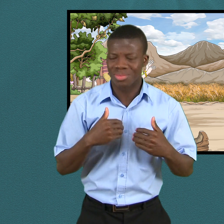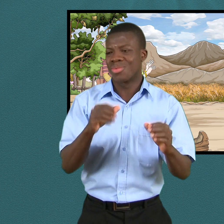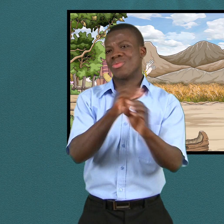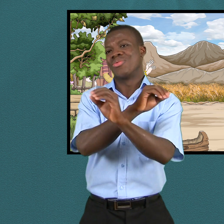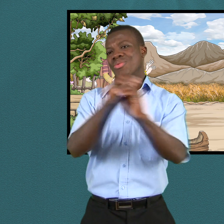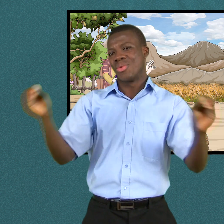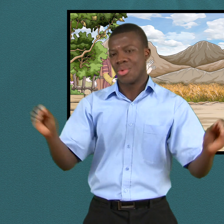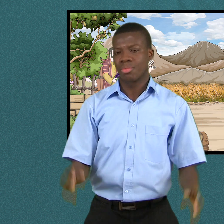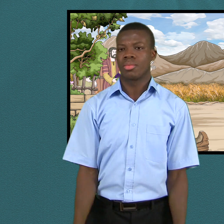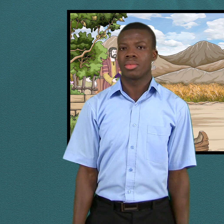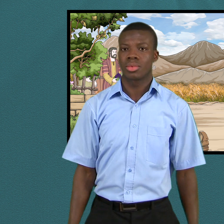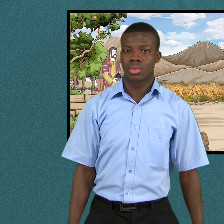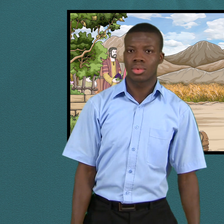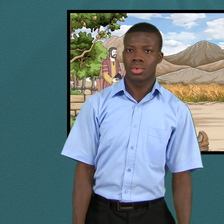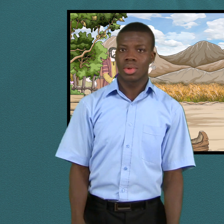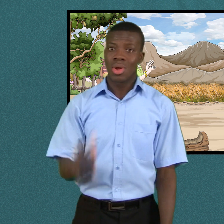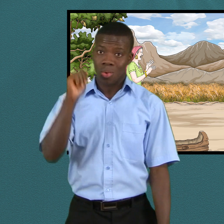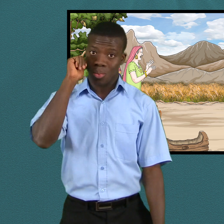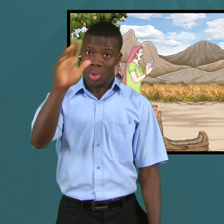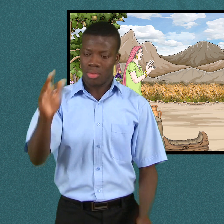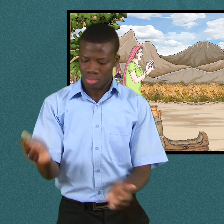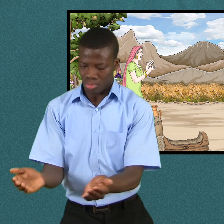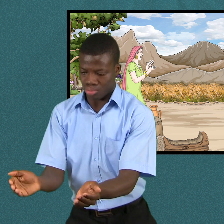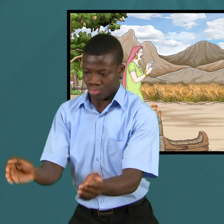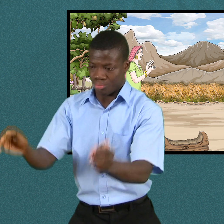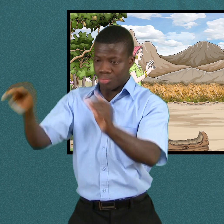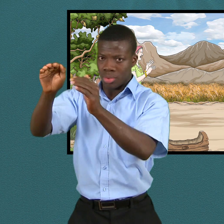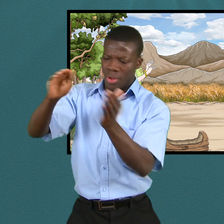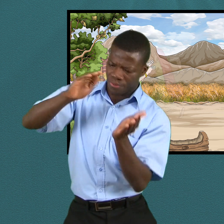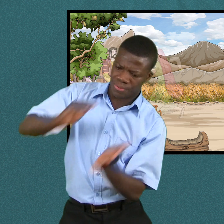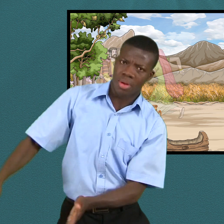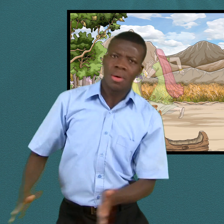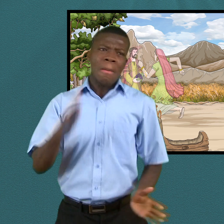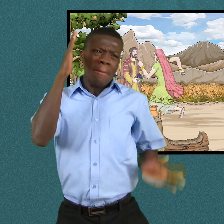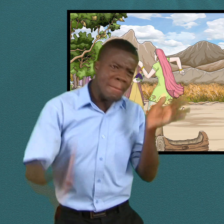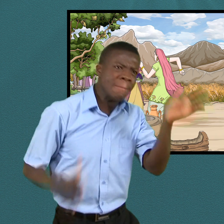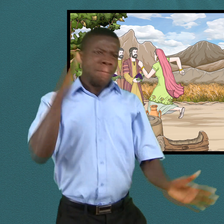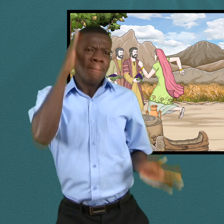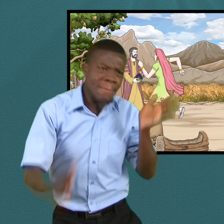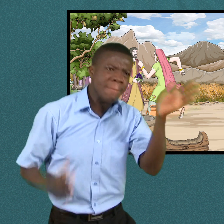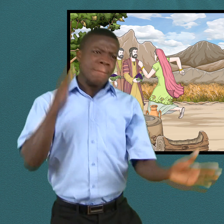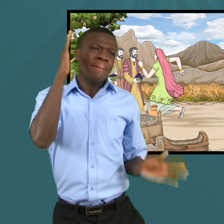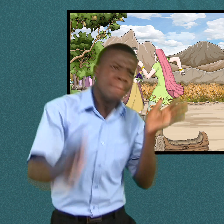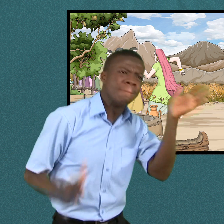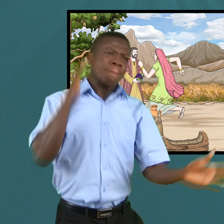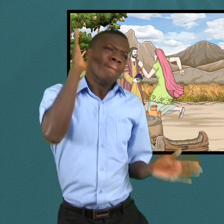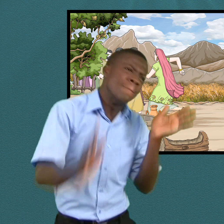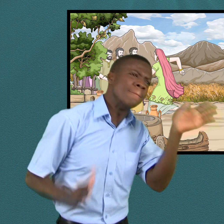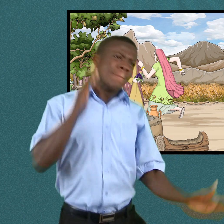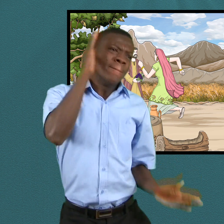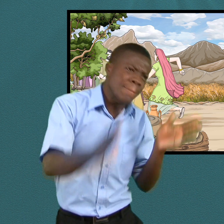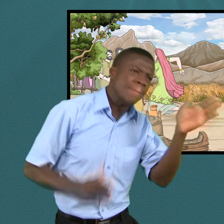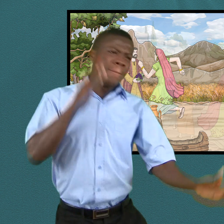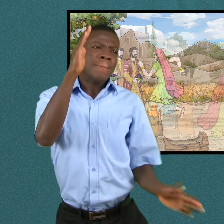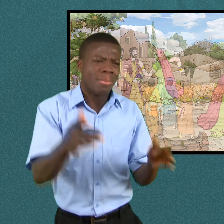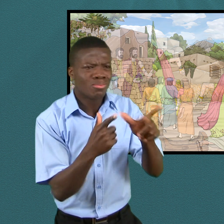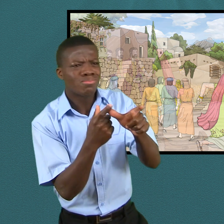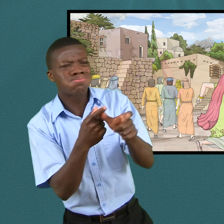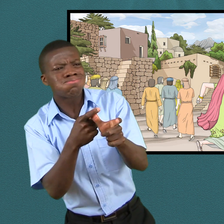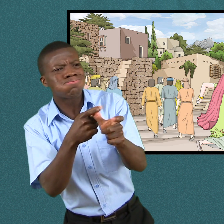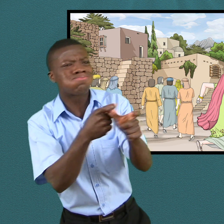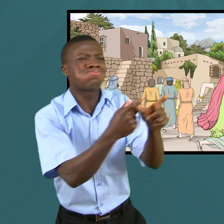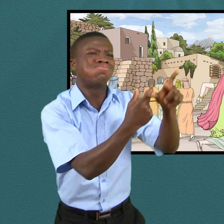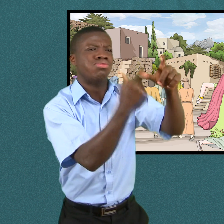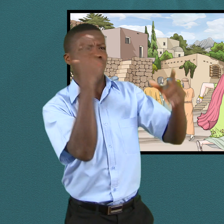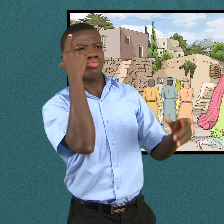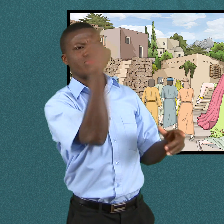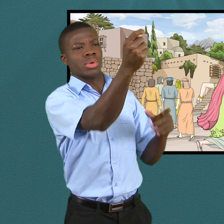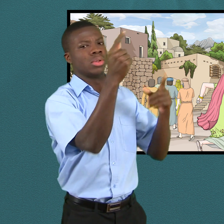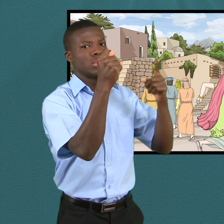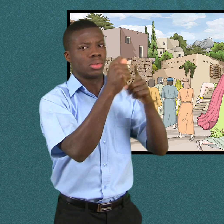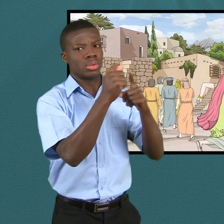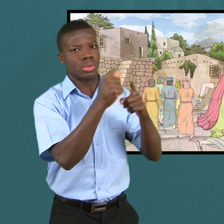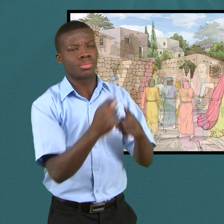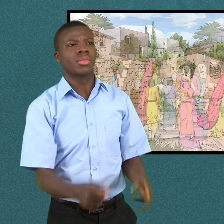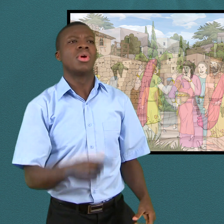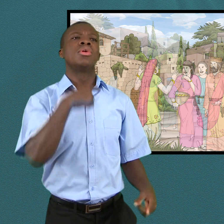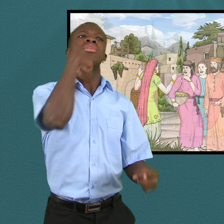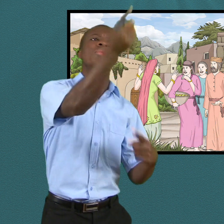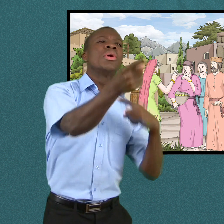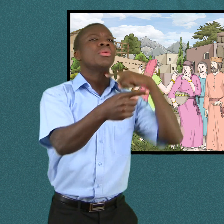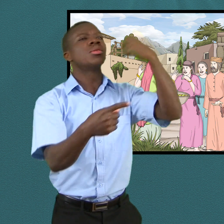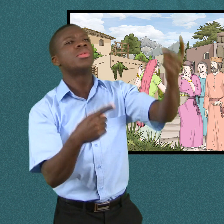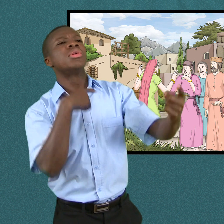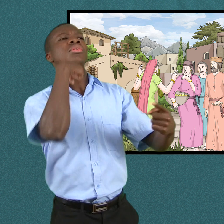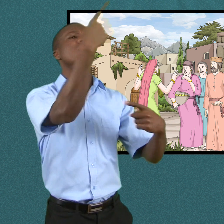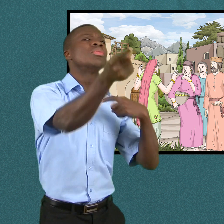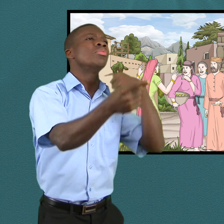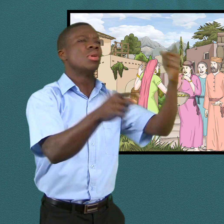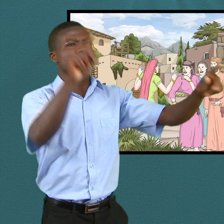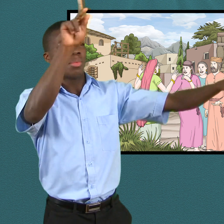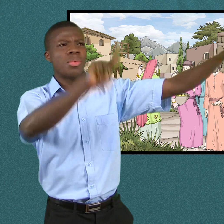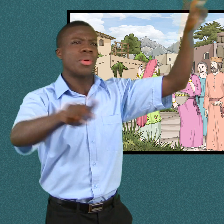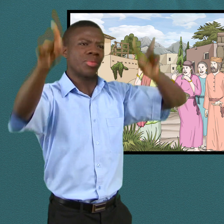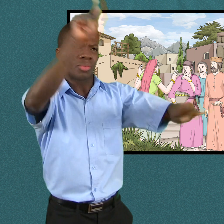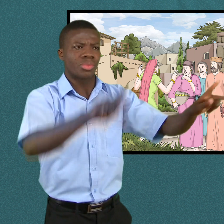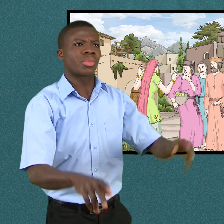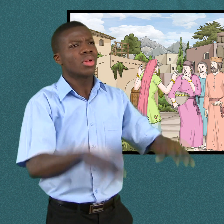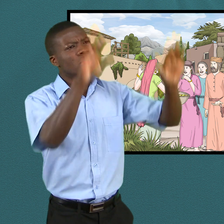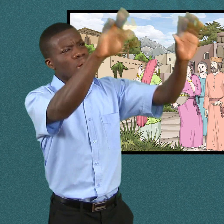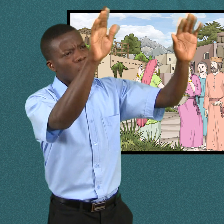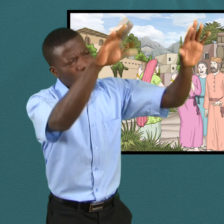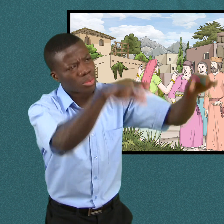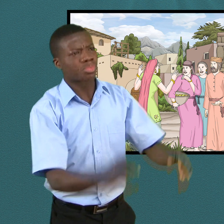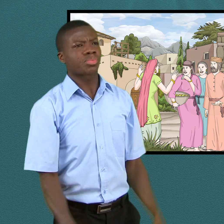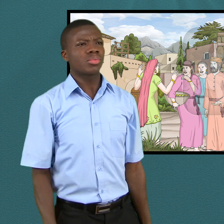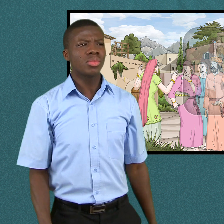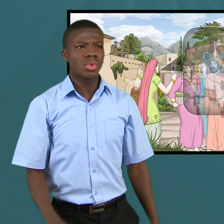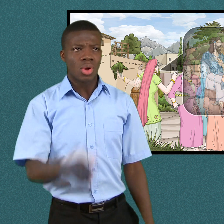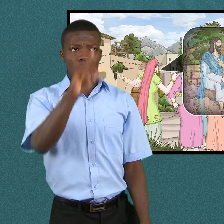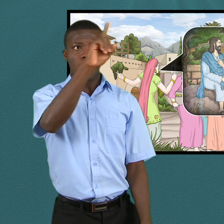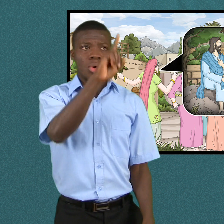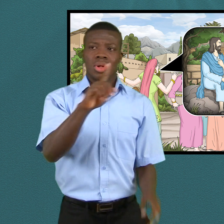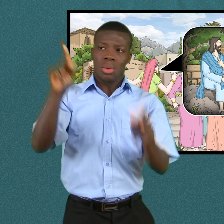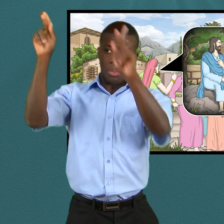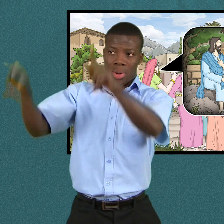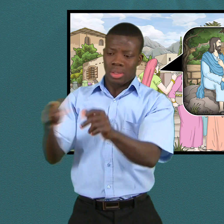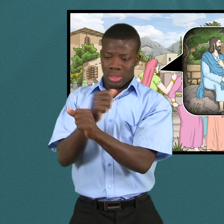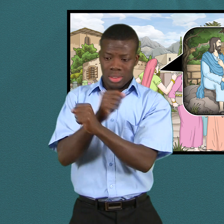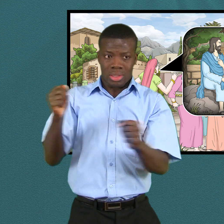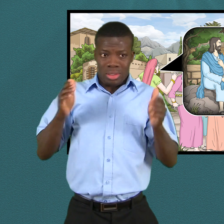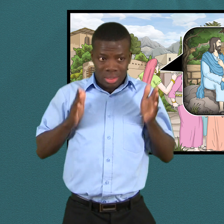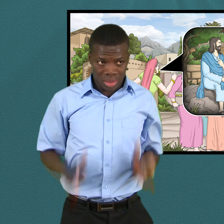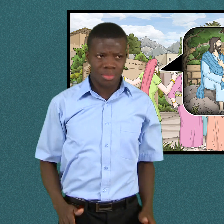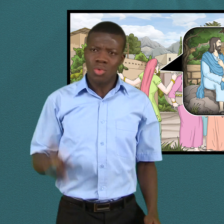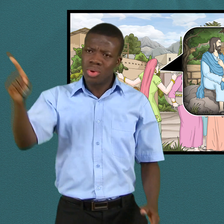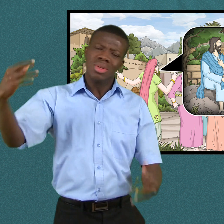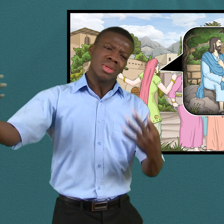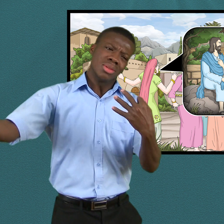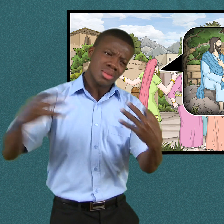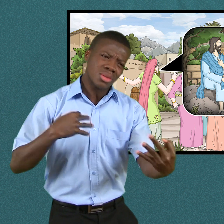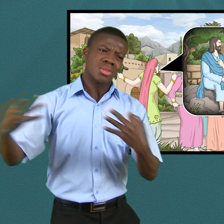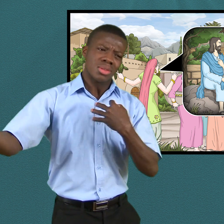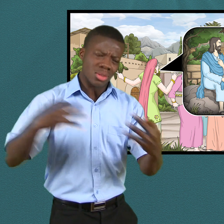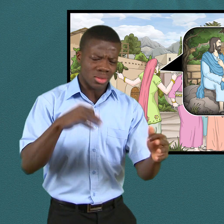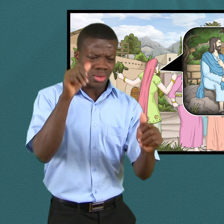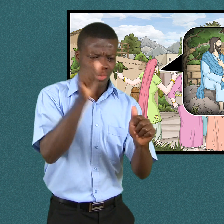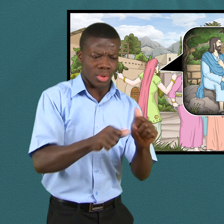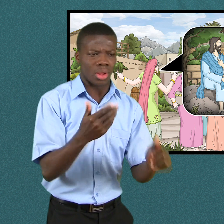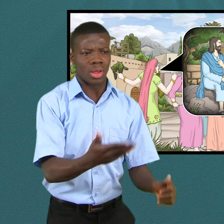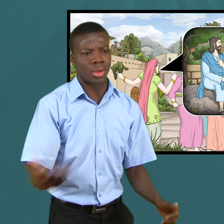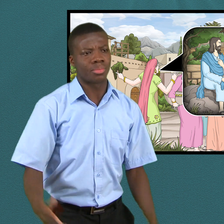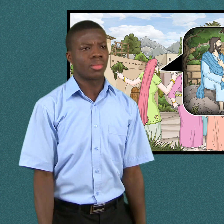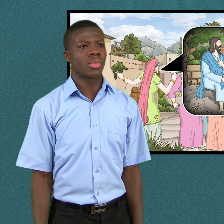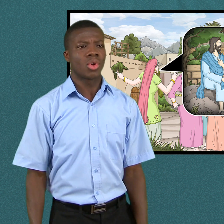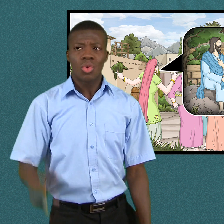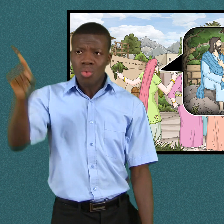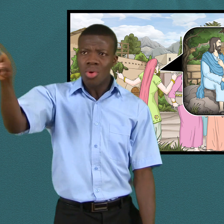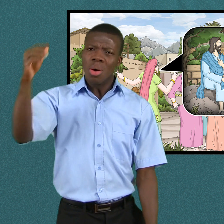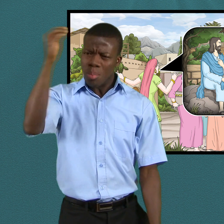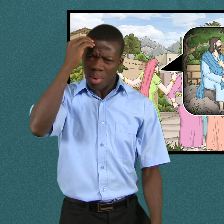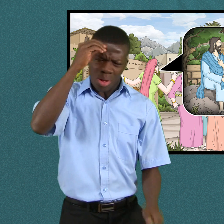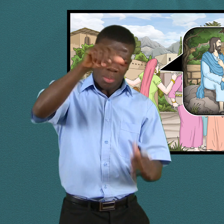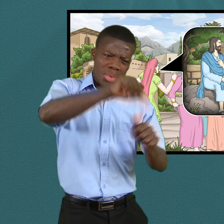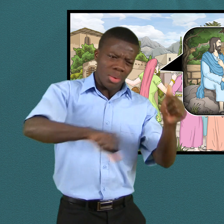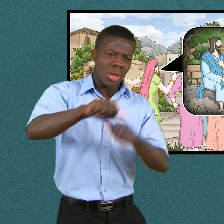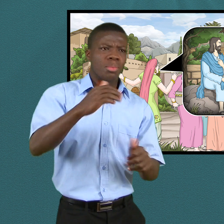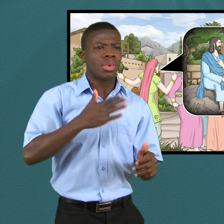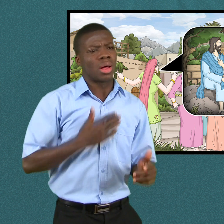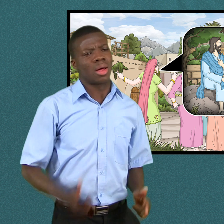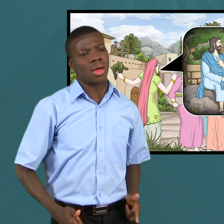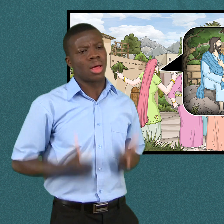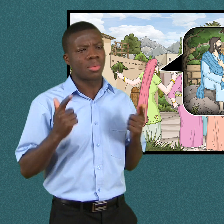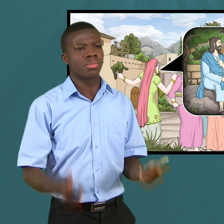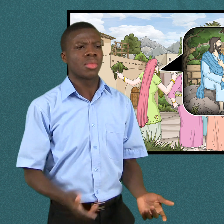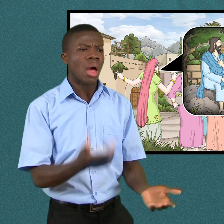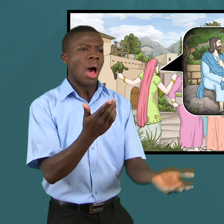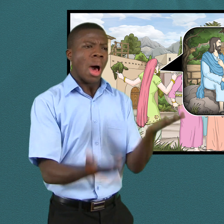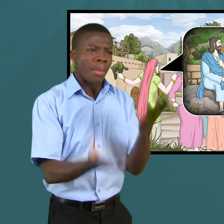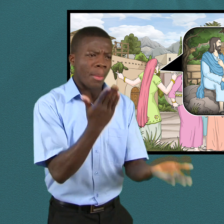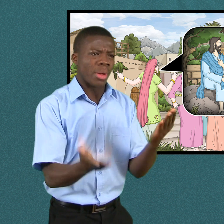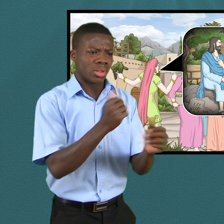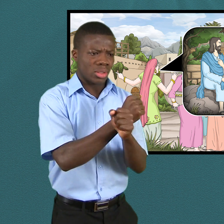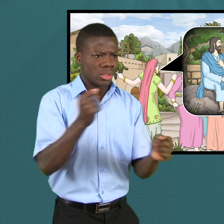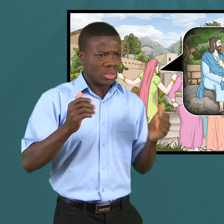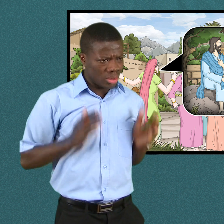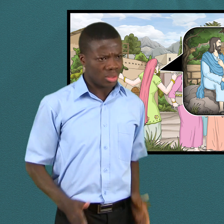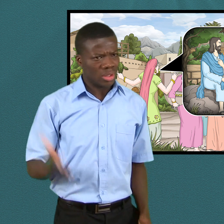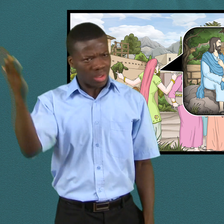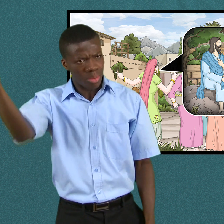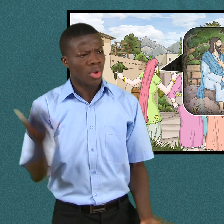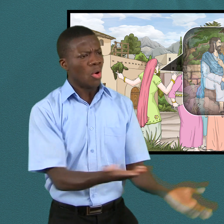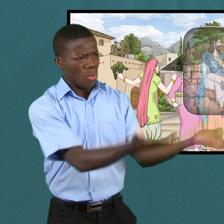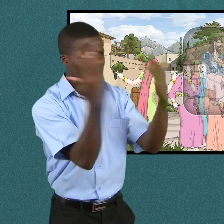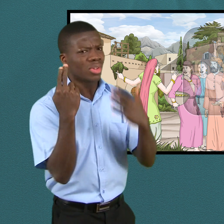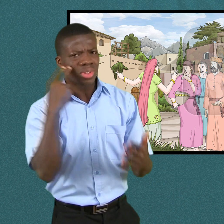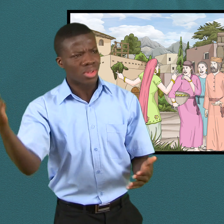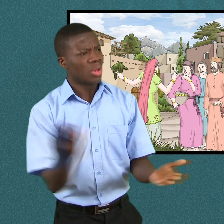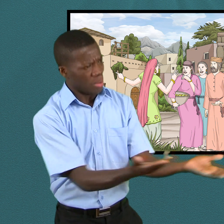Then the woman left her water jar, went back into the town, and said to the people, “Come, see a man who told me everything I ever did.